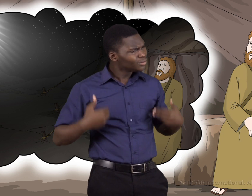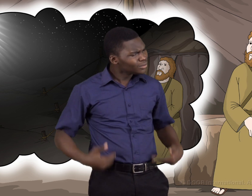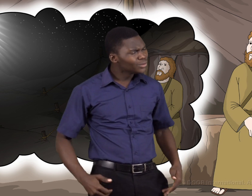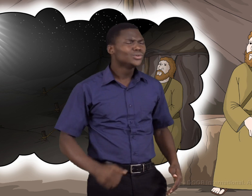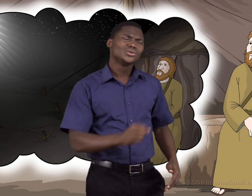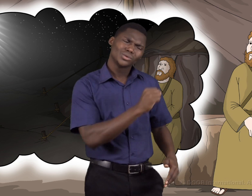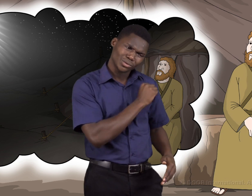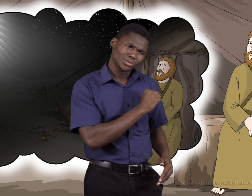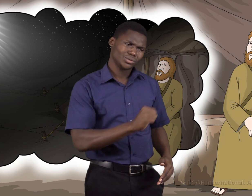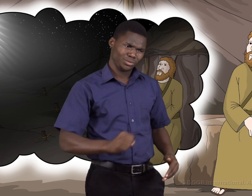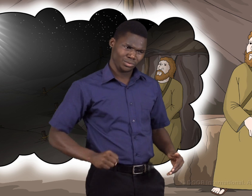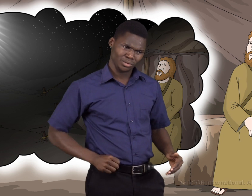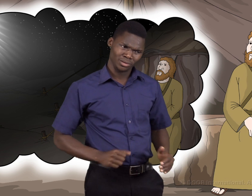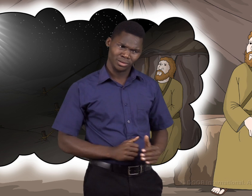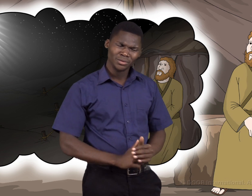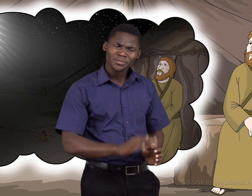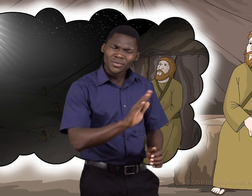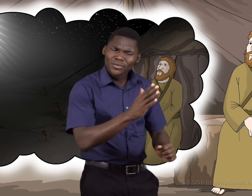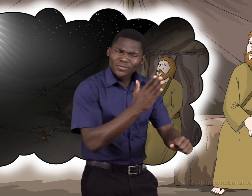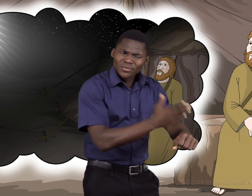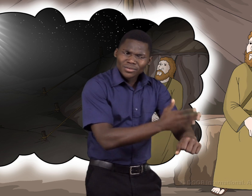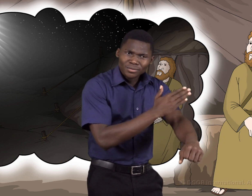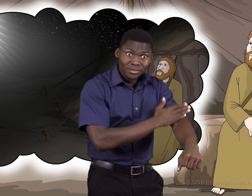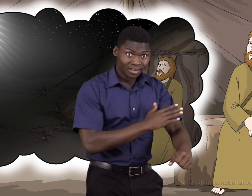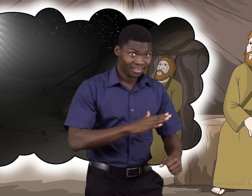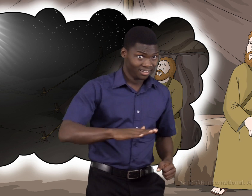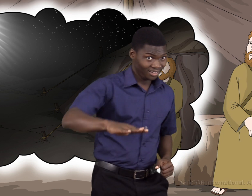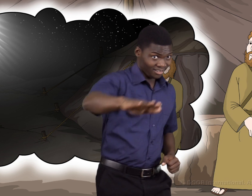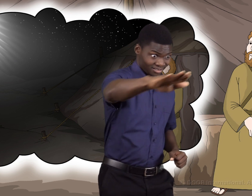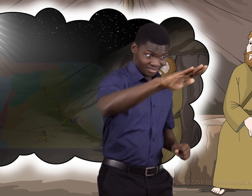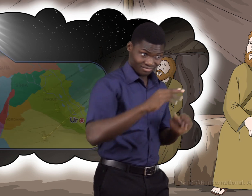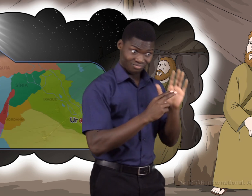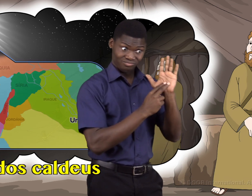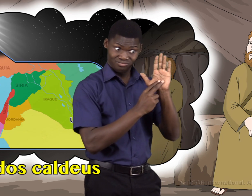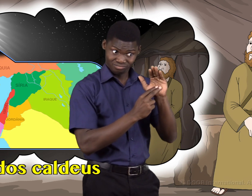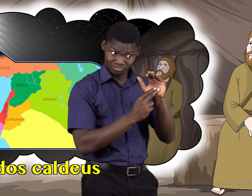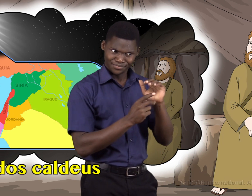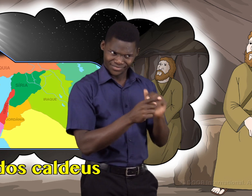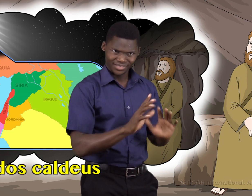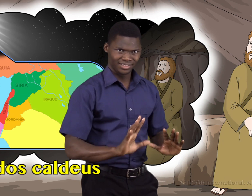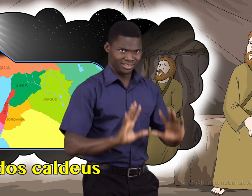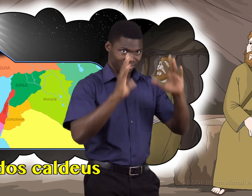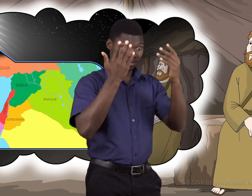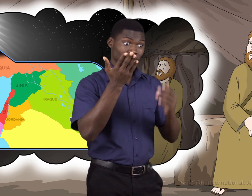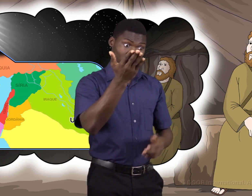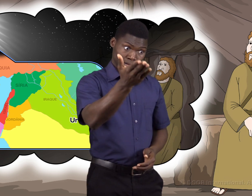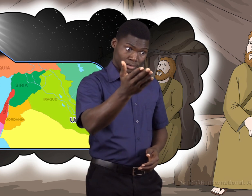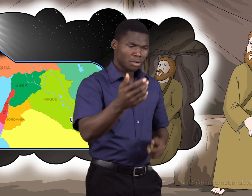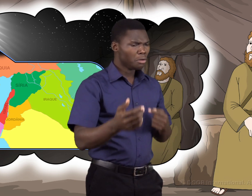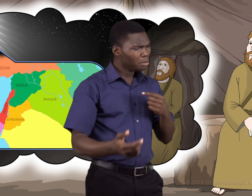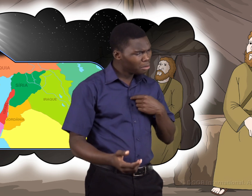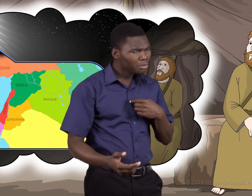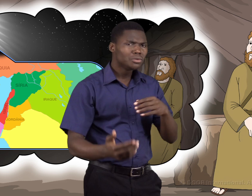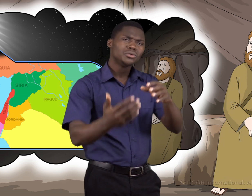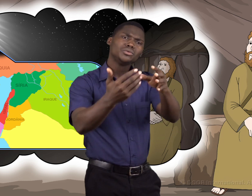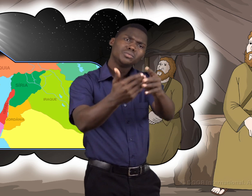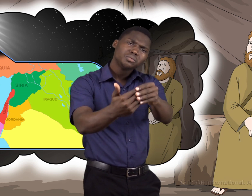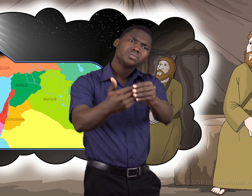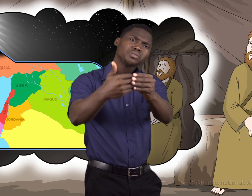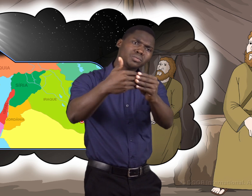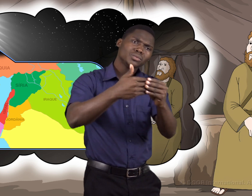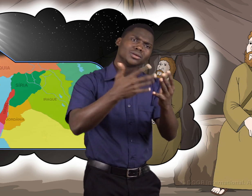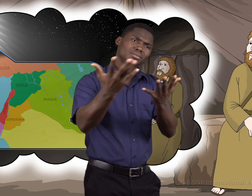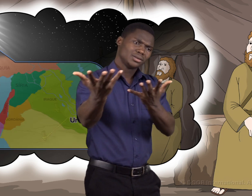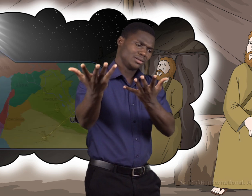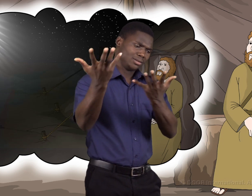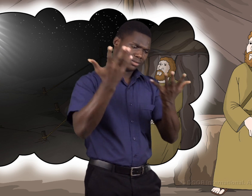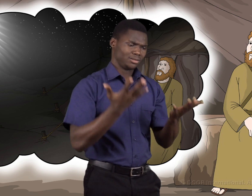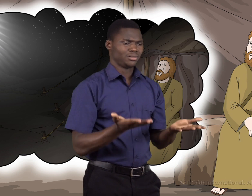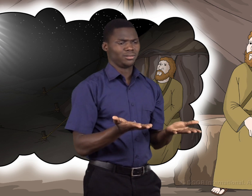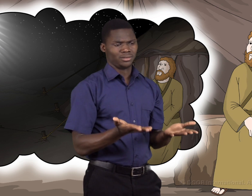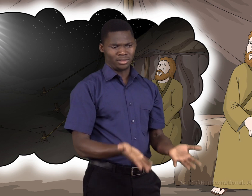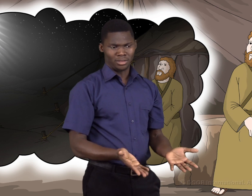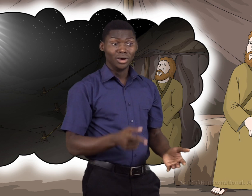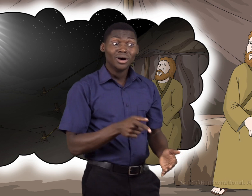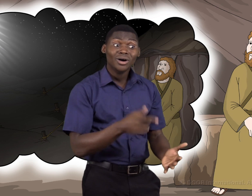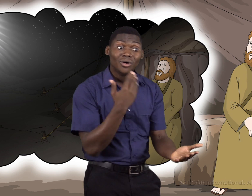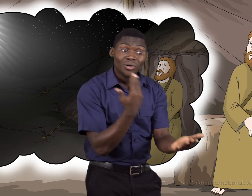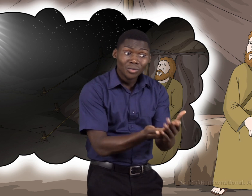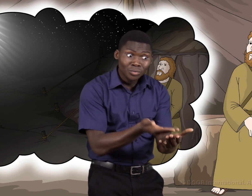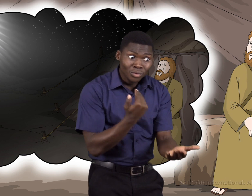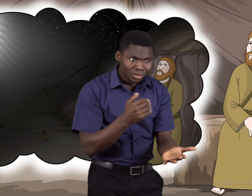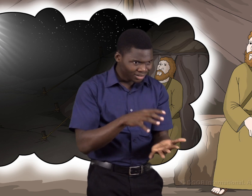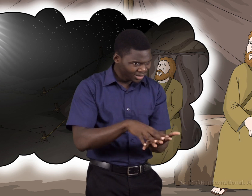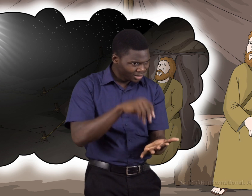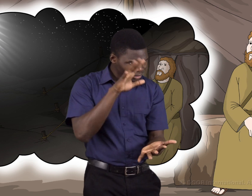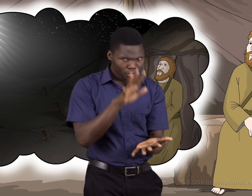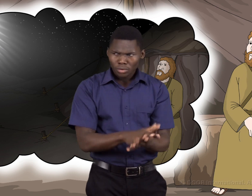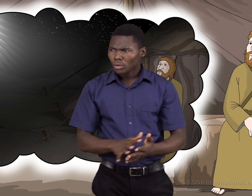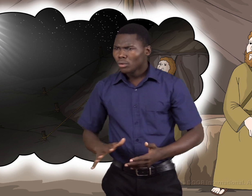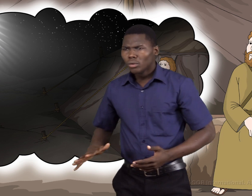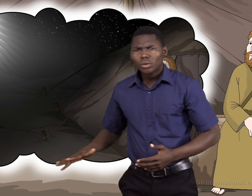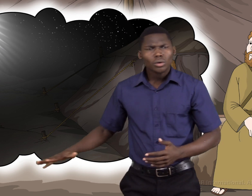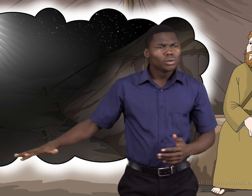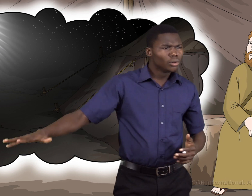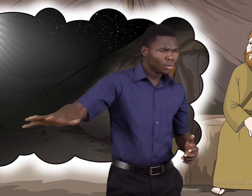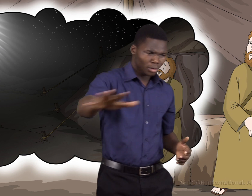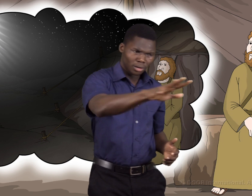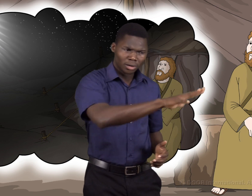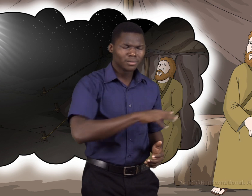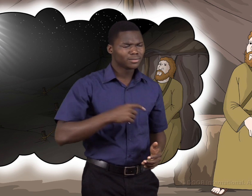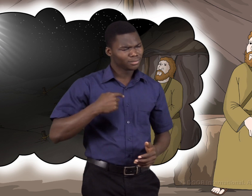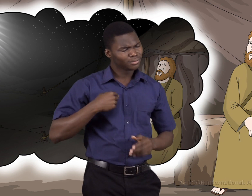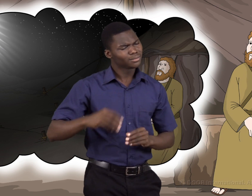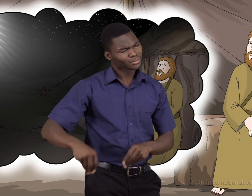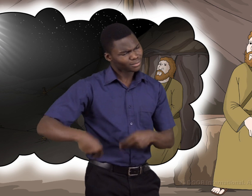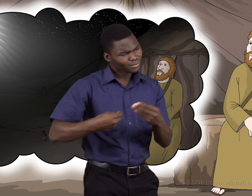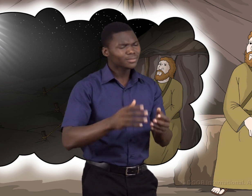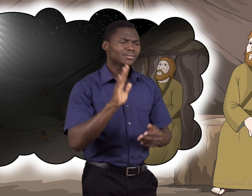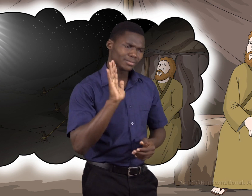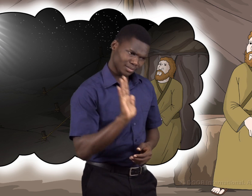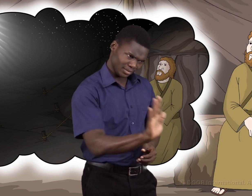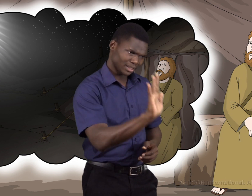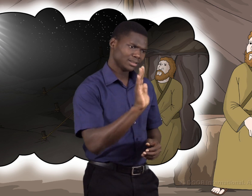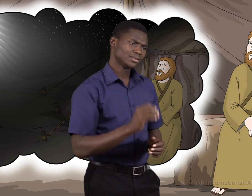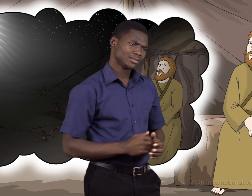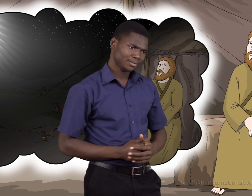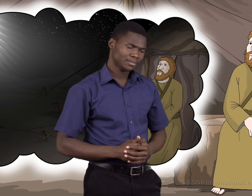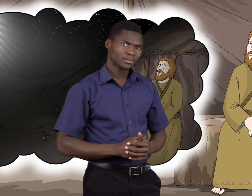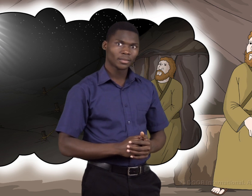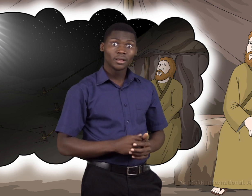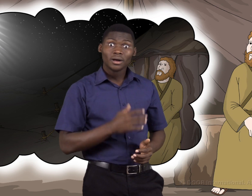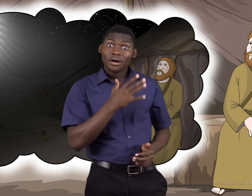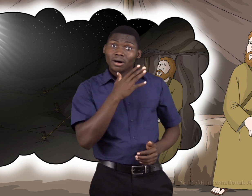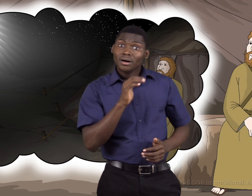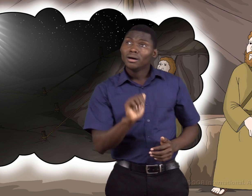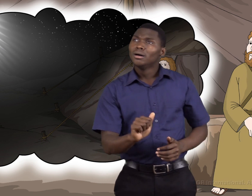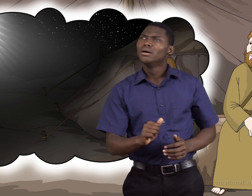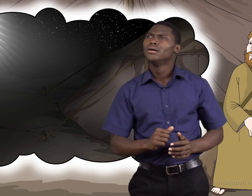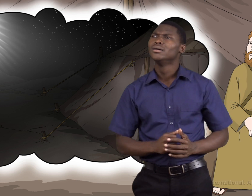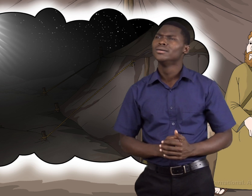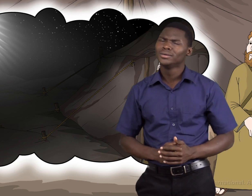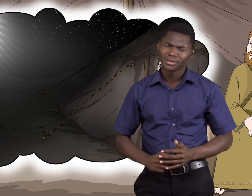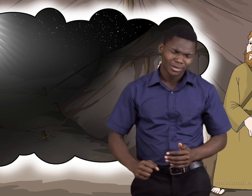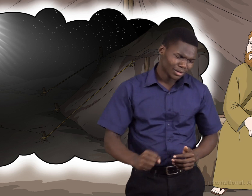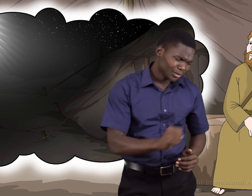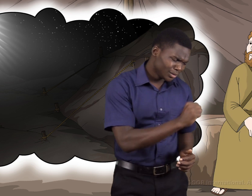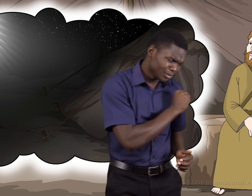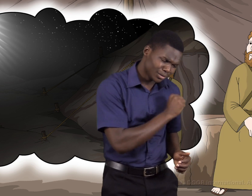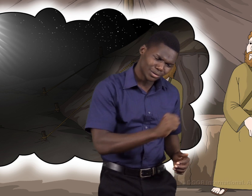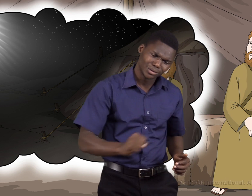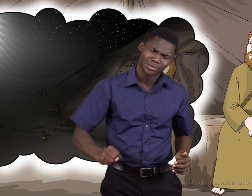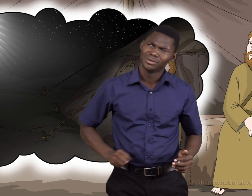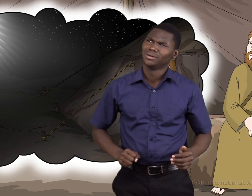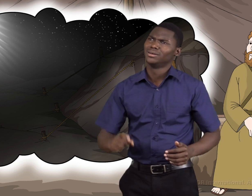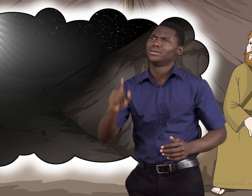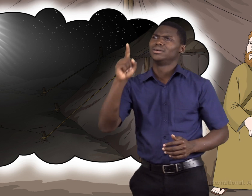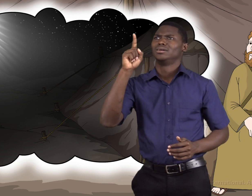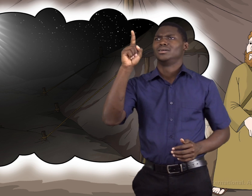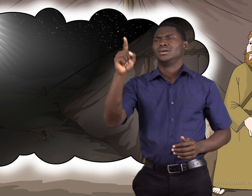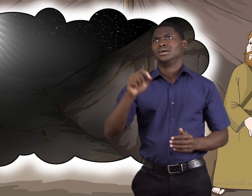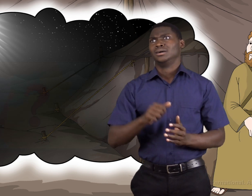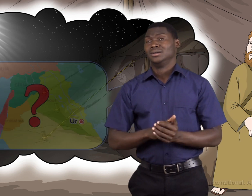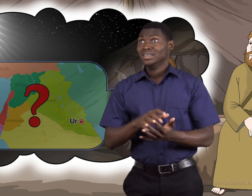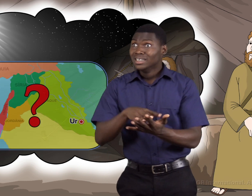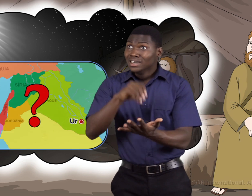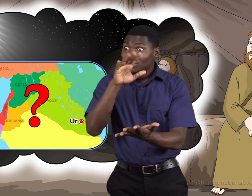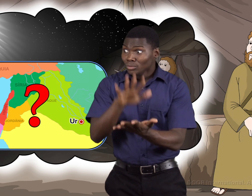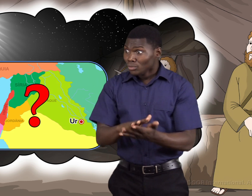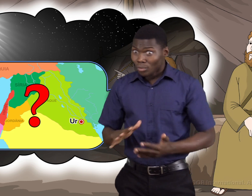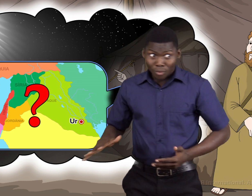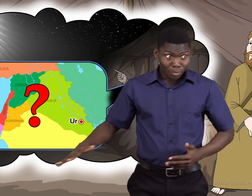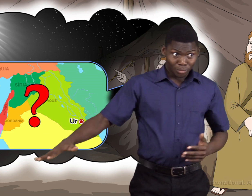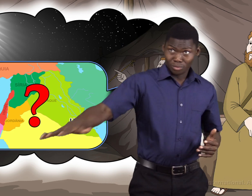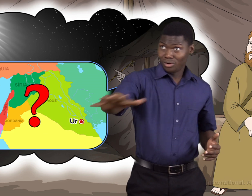The LORD also told him, “I am the LORD, who brought you out of Ur of the Chaldeans to give you this land to possess.”